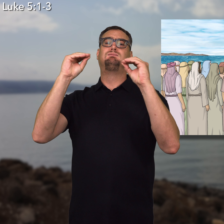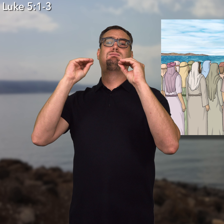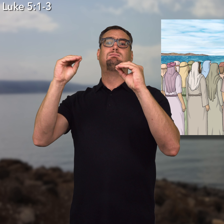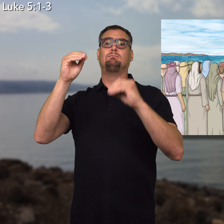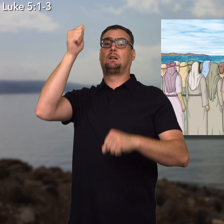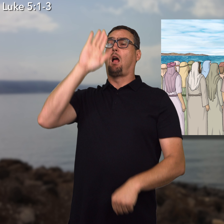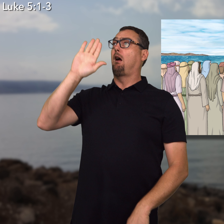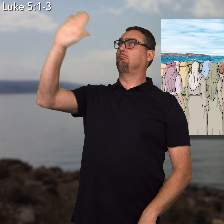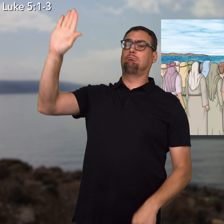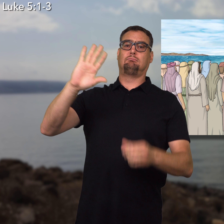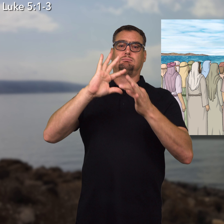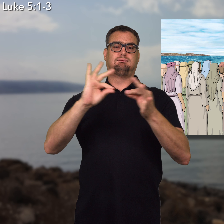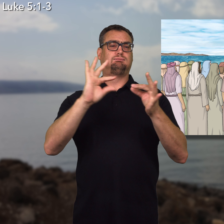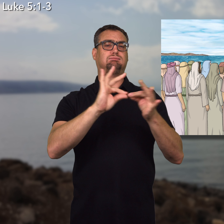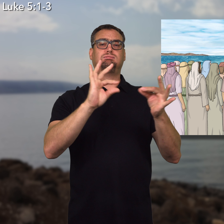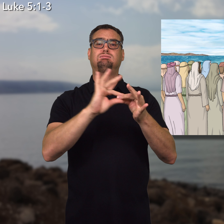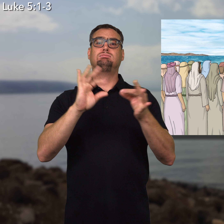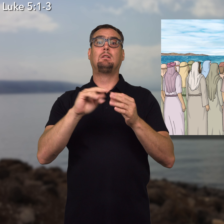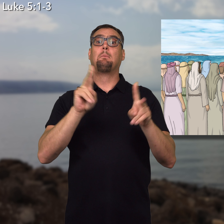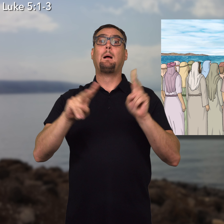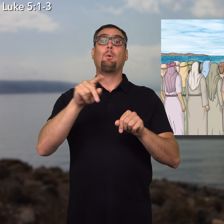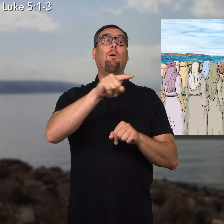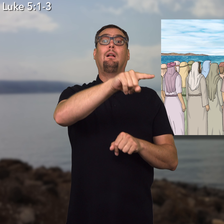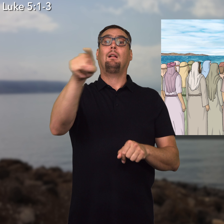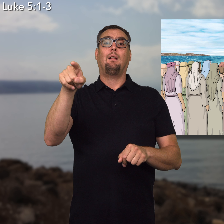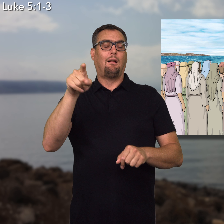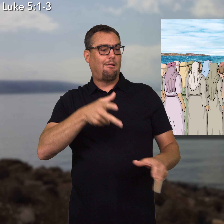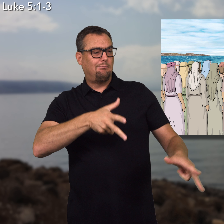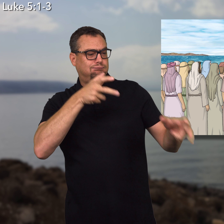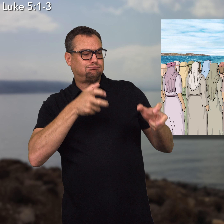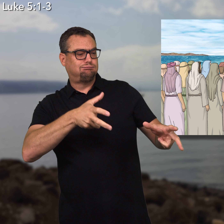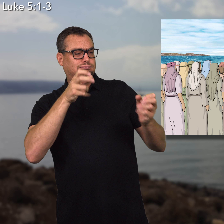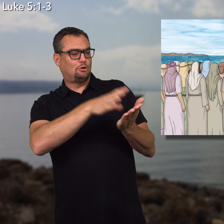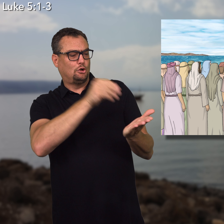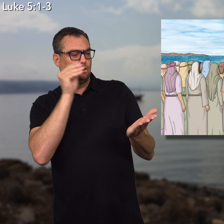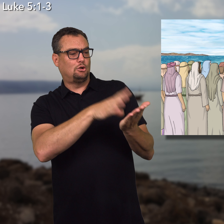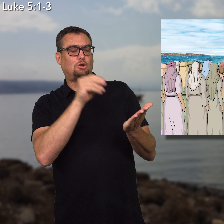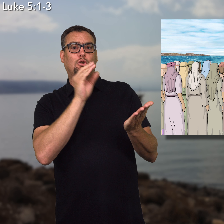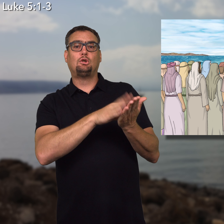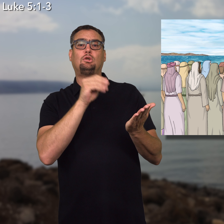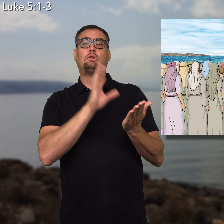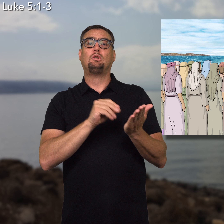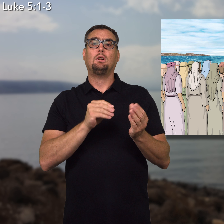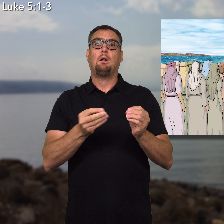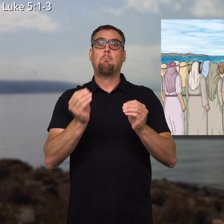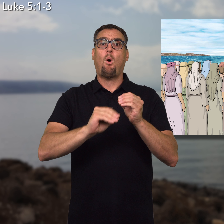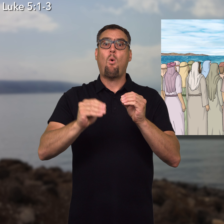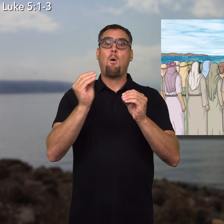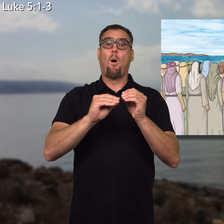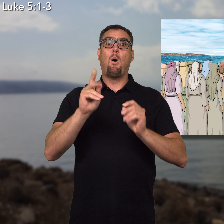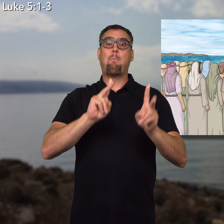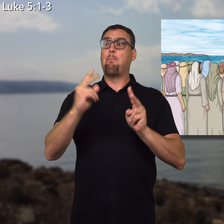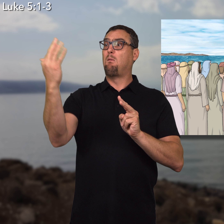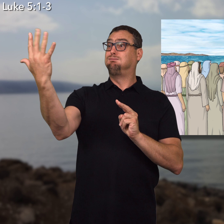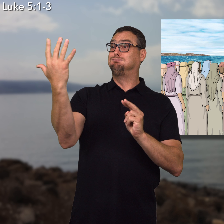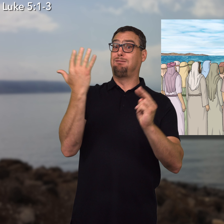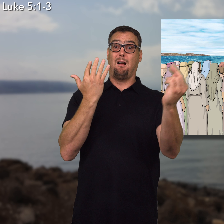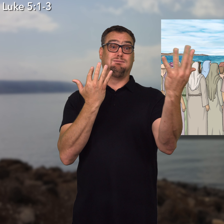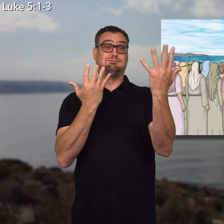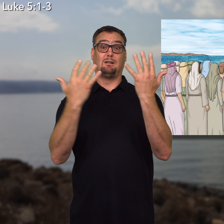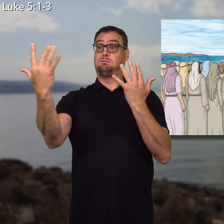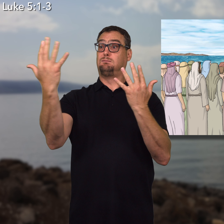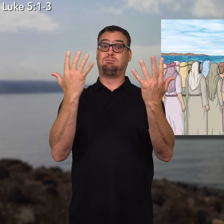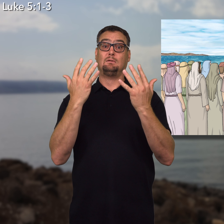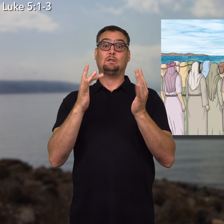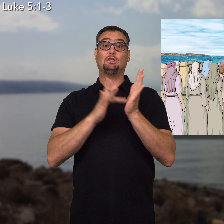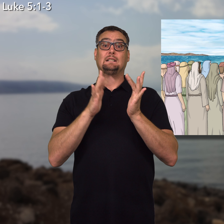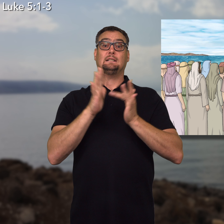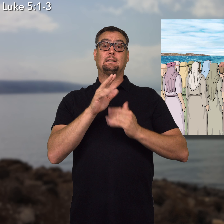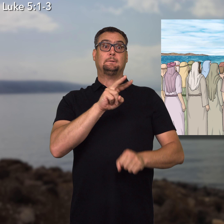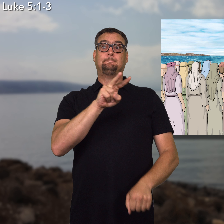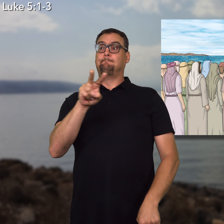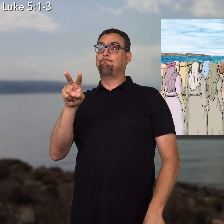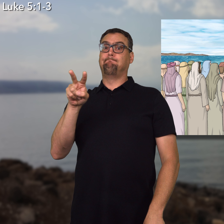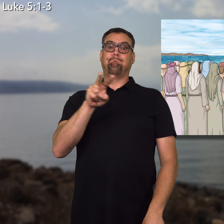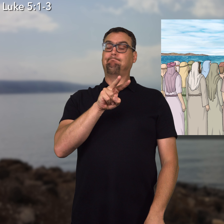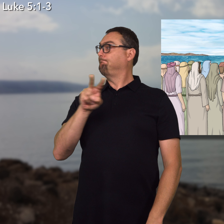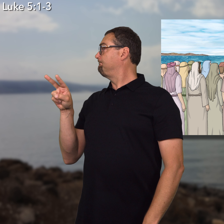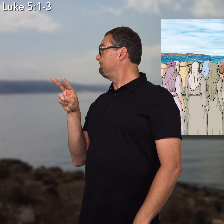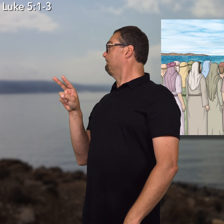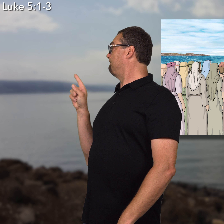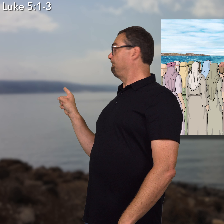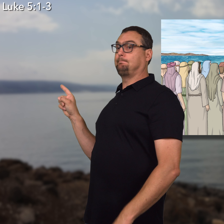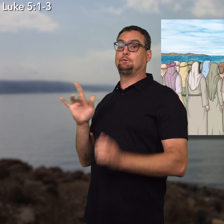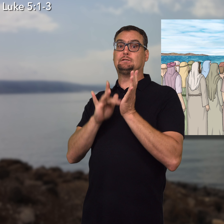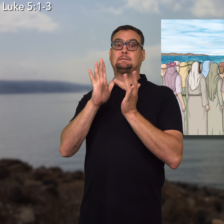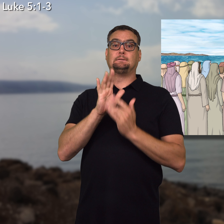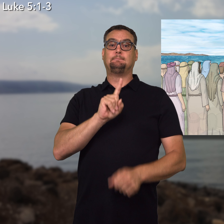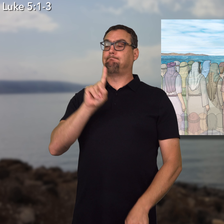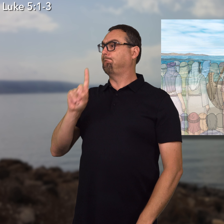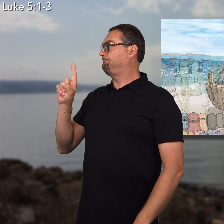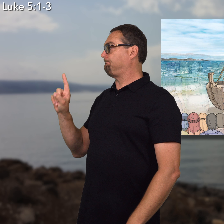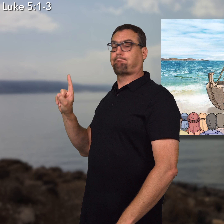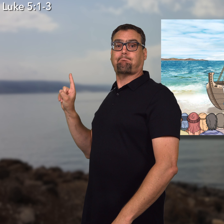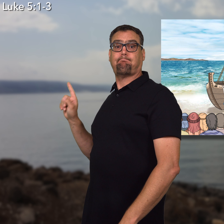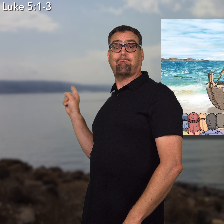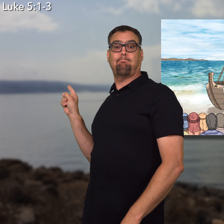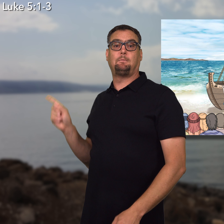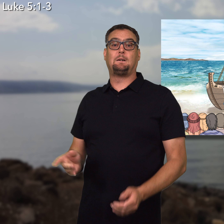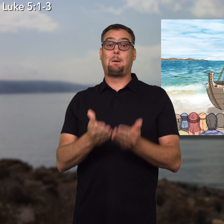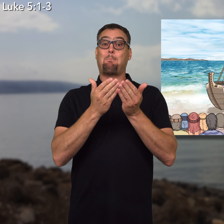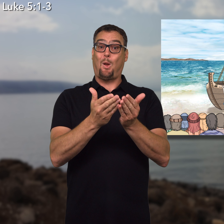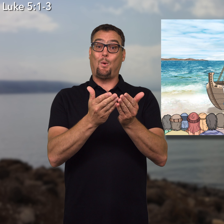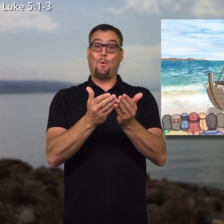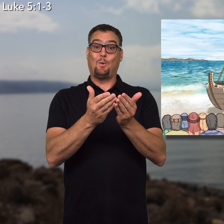The fishermen had left them and were washing their nets.